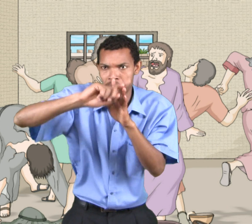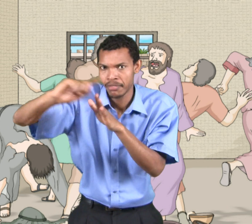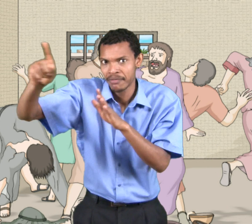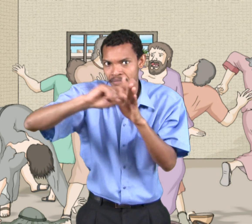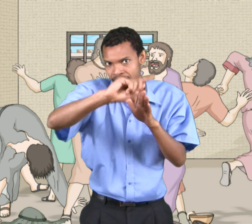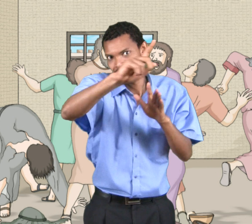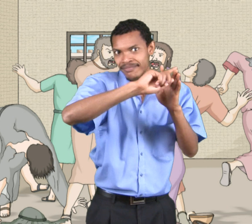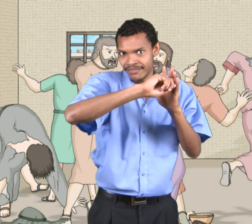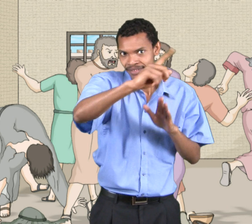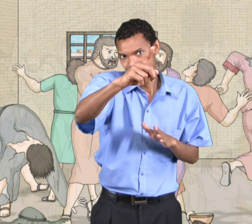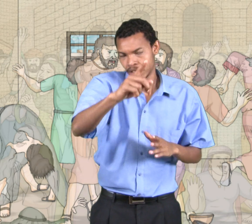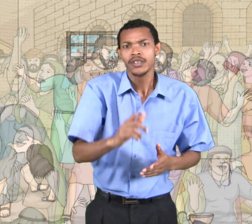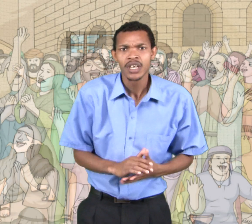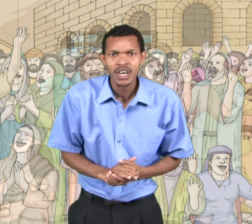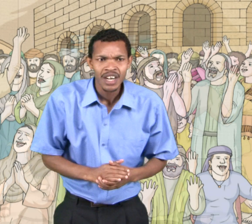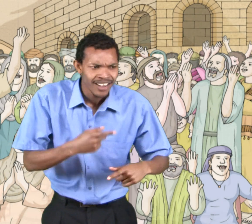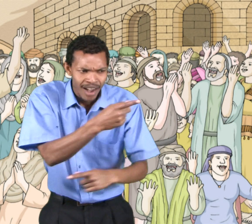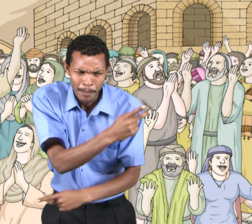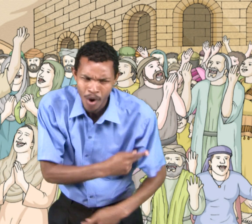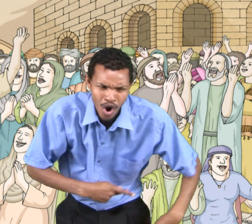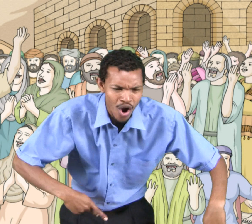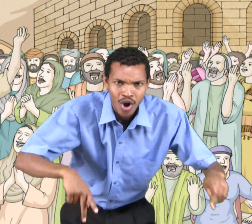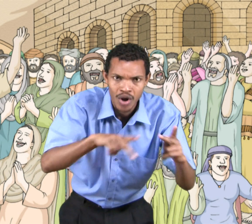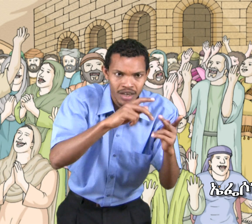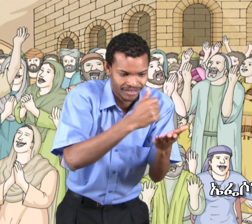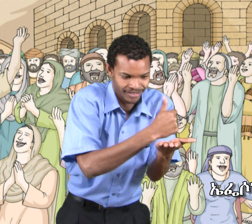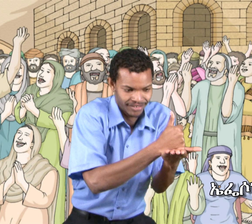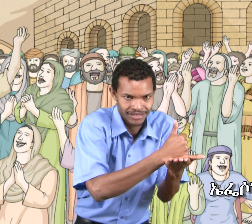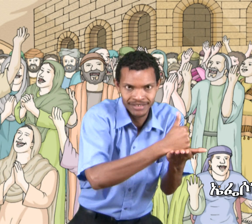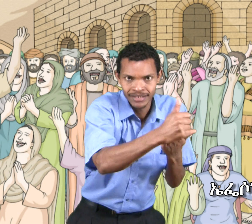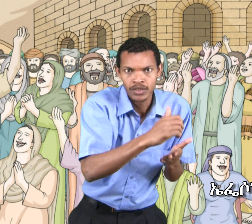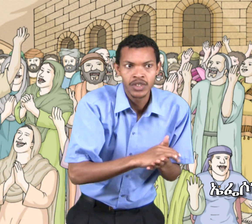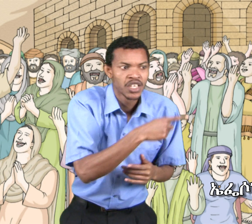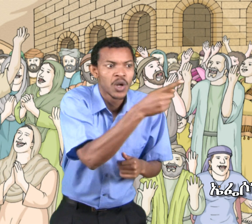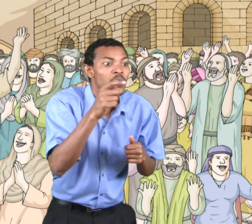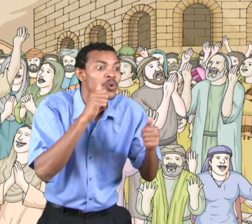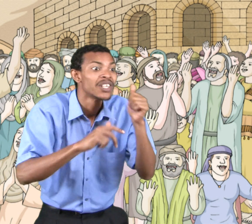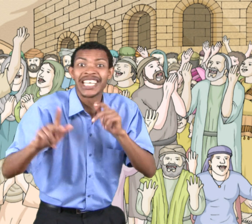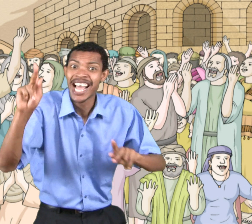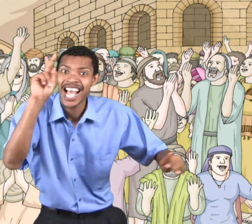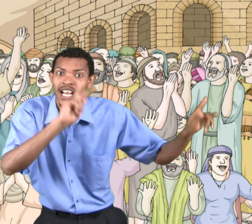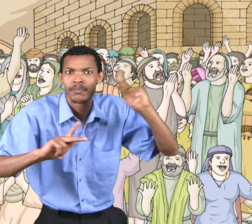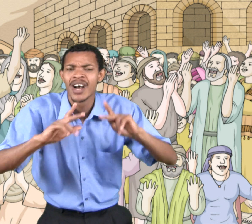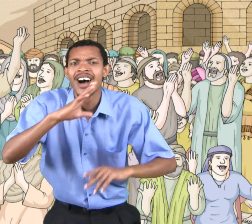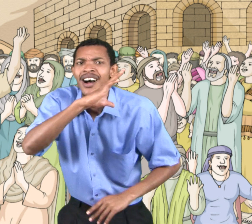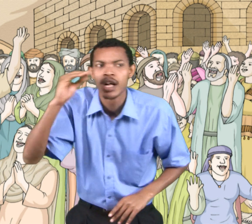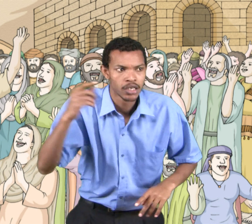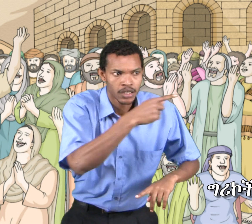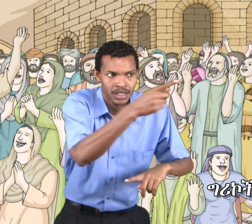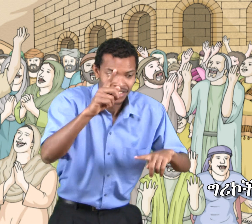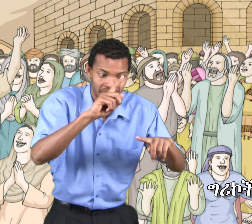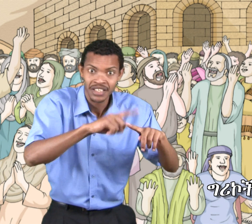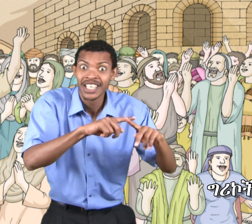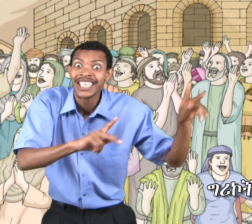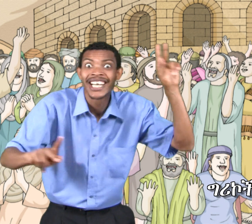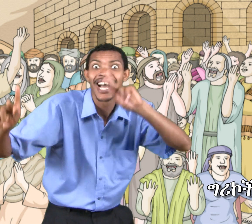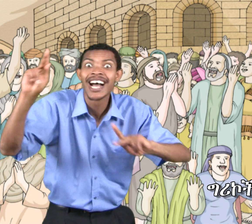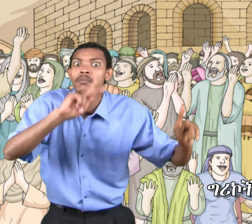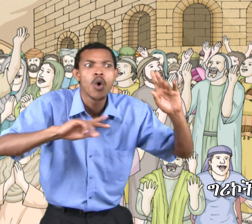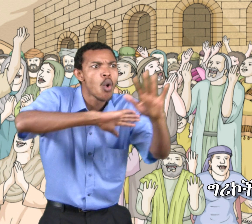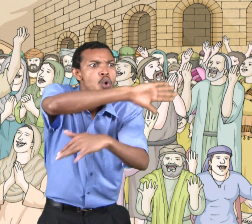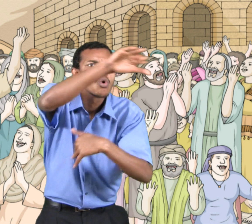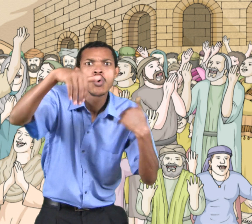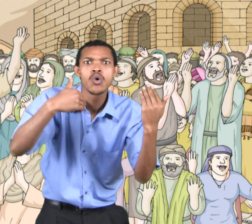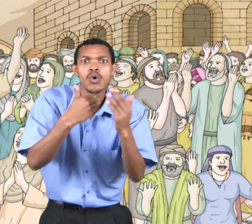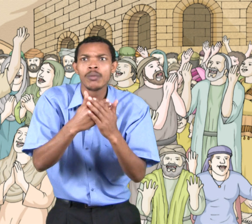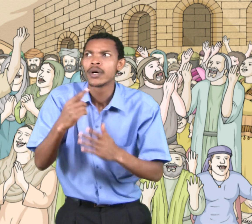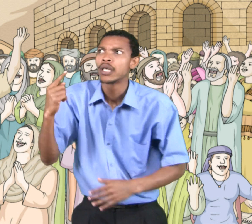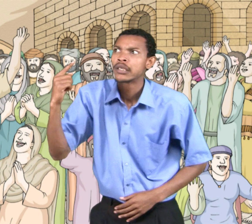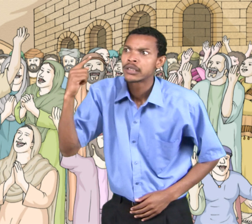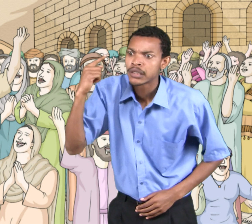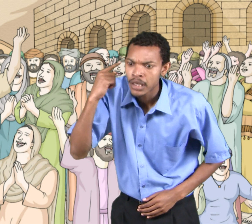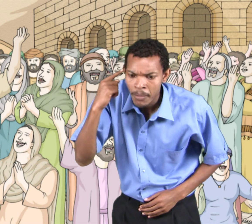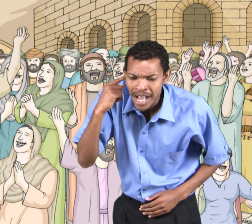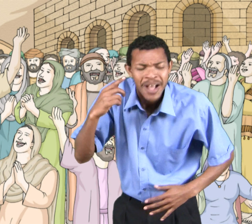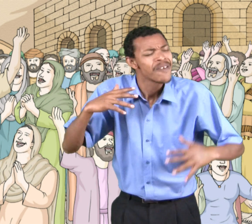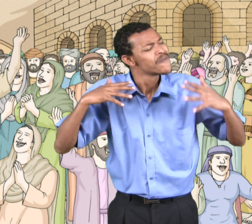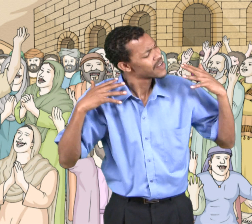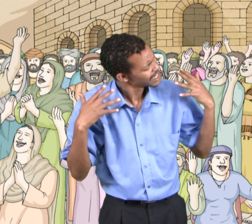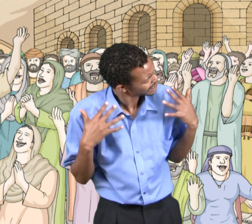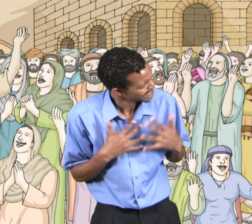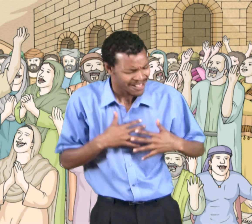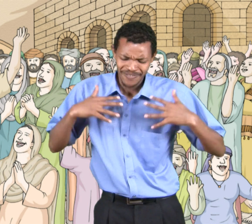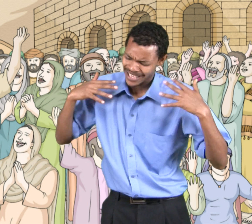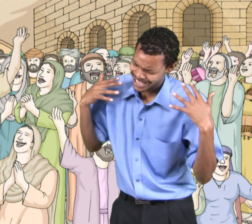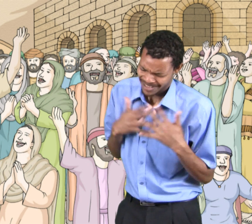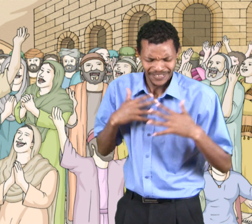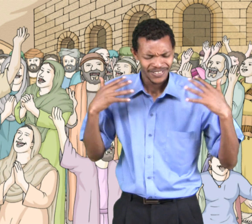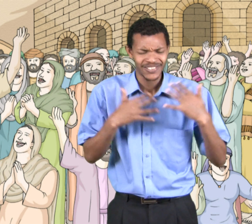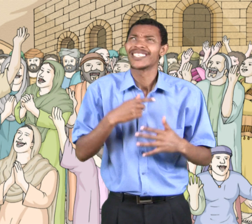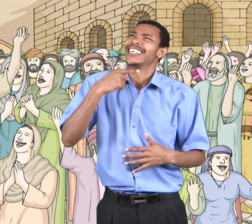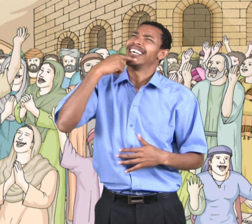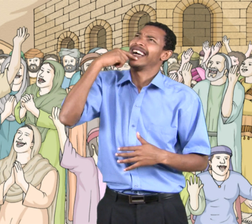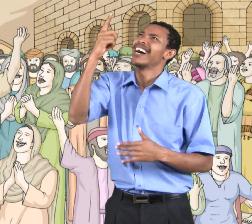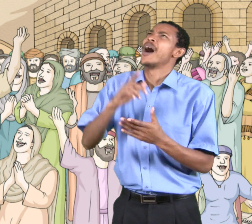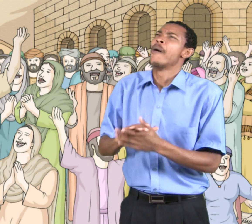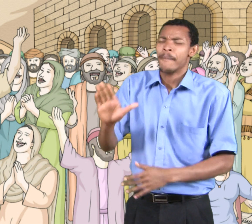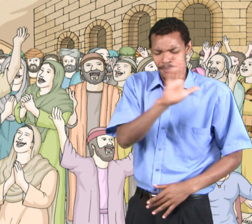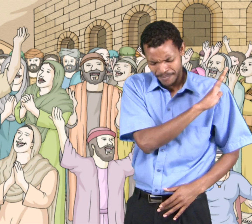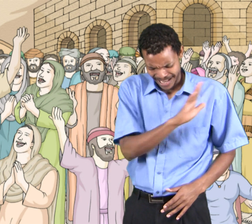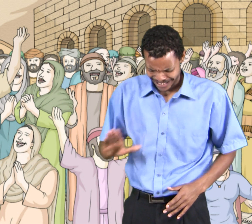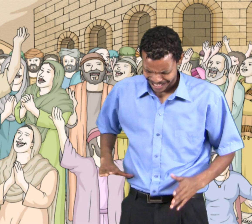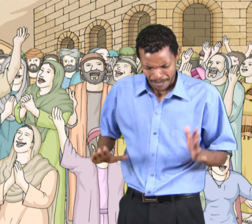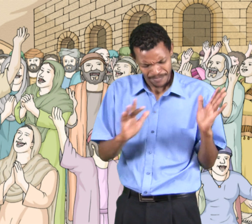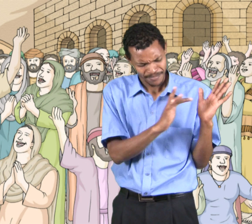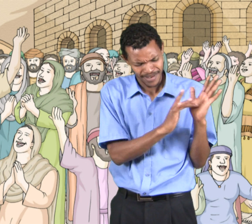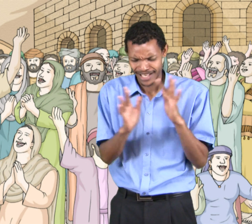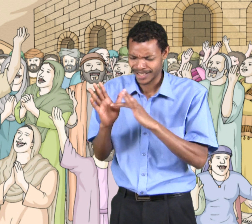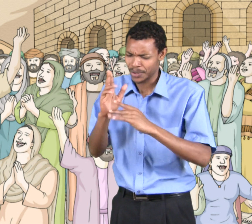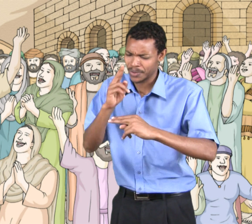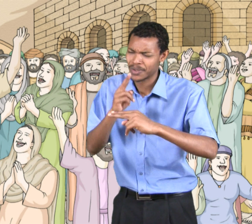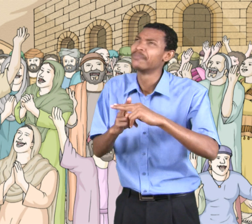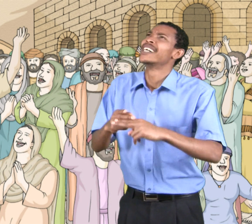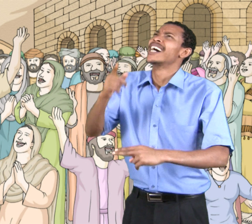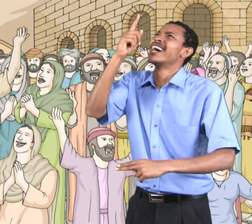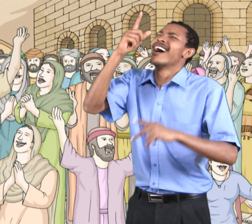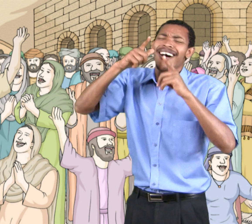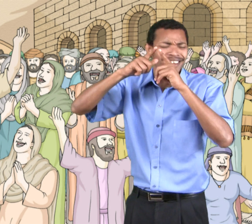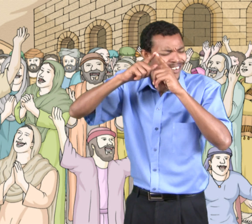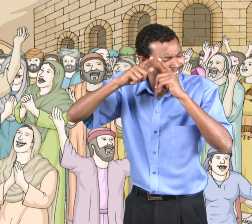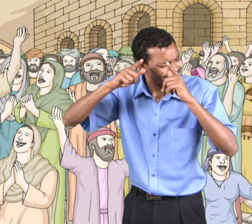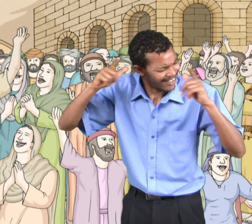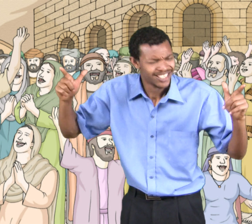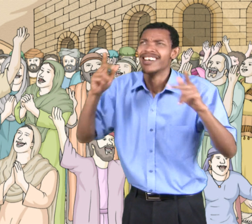This became known to all the Jews and Greeks living in Ephesus, and fear came over all of them.